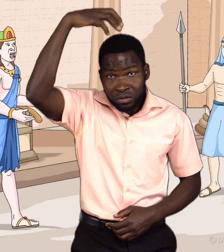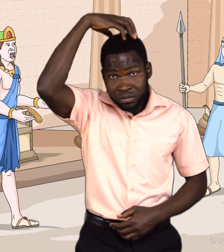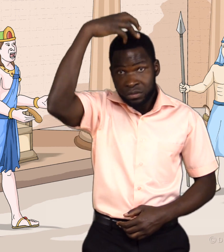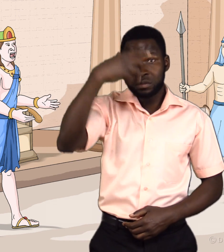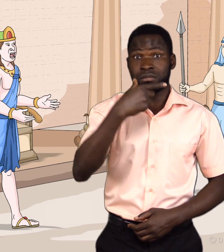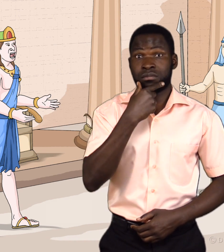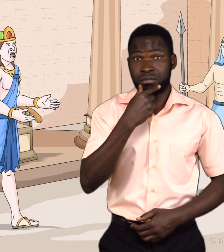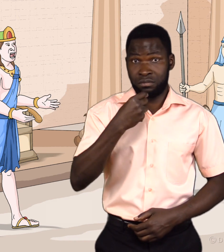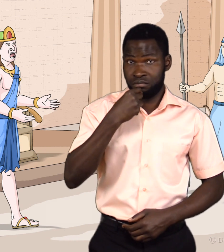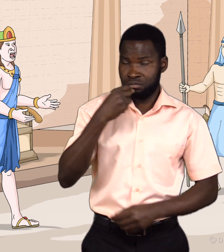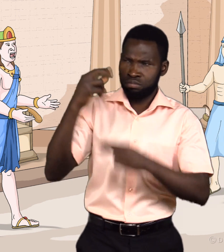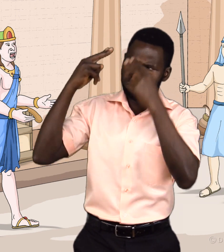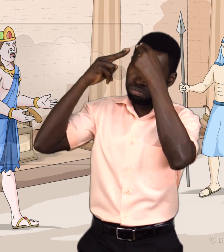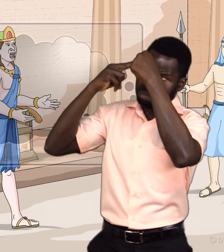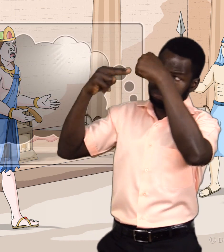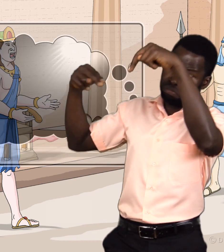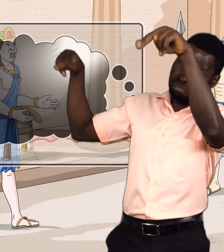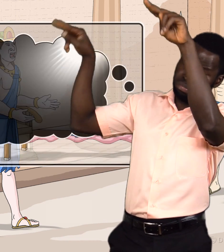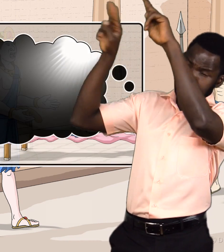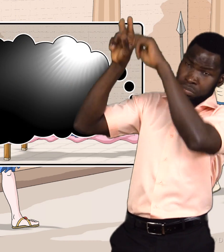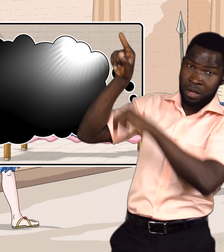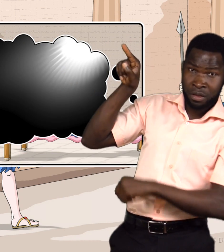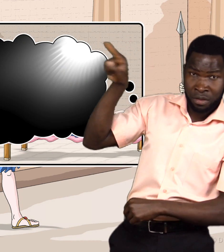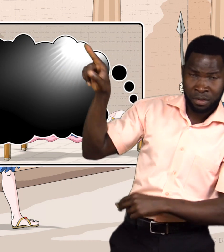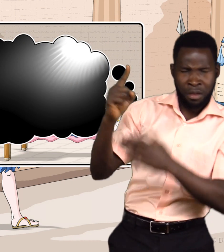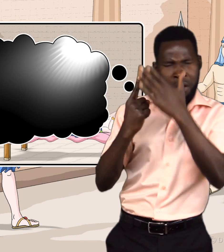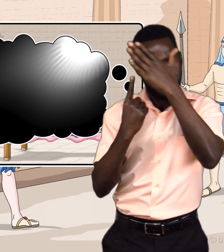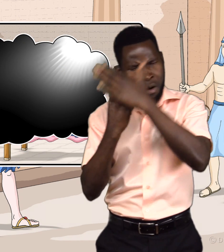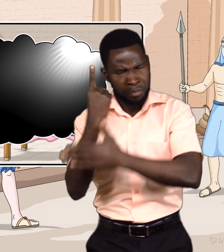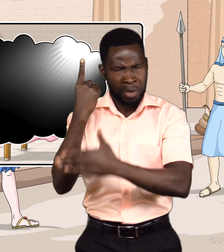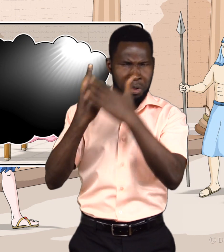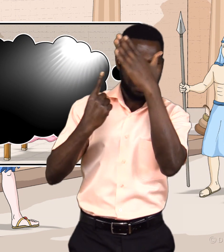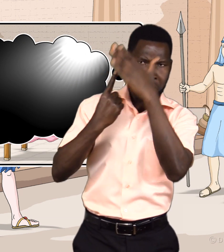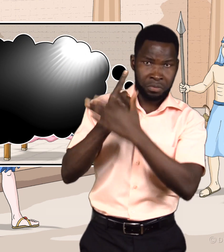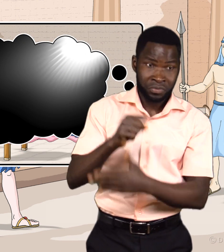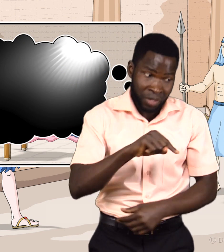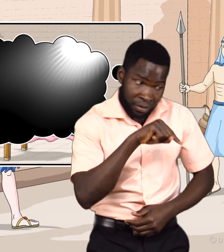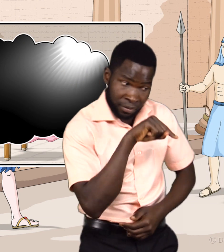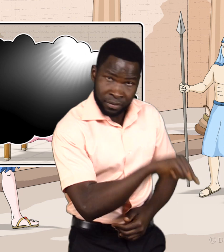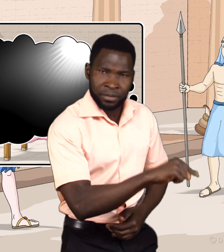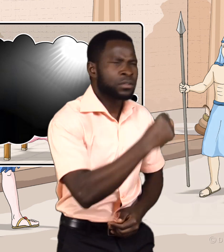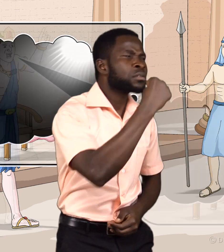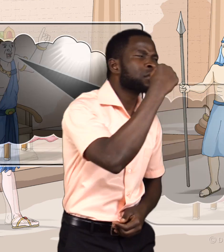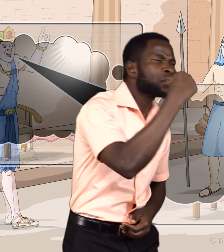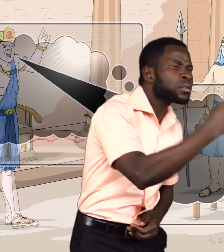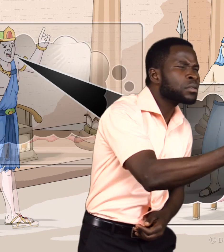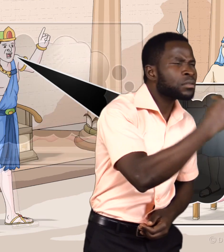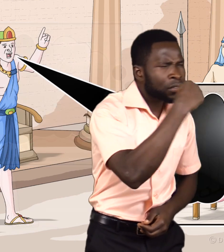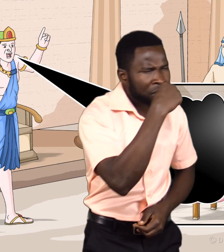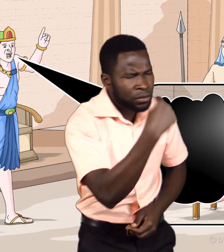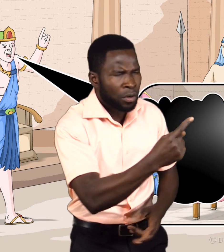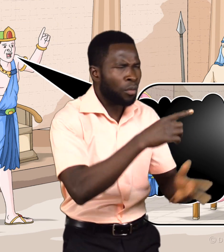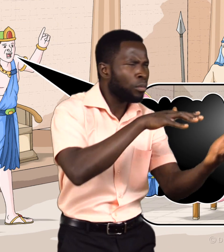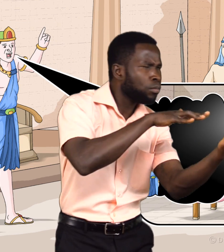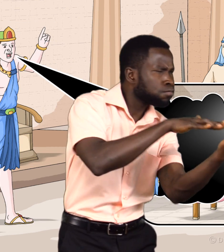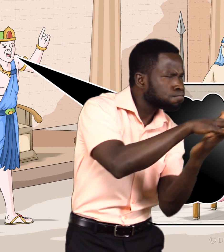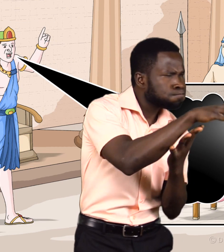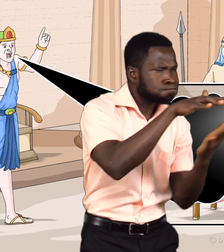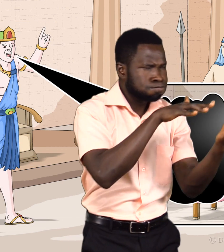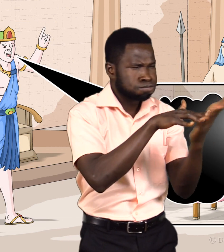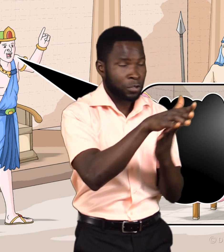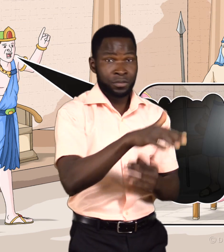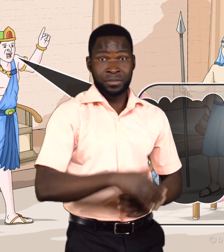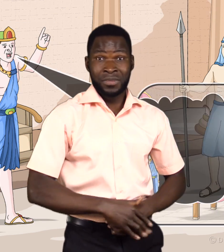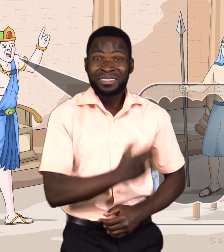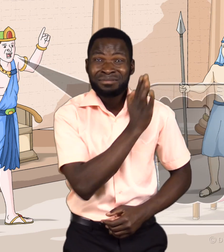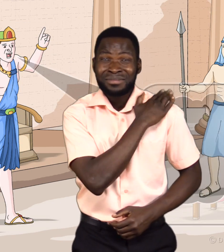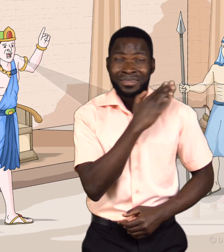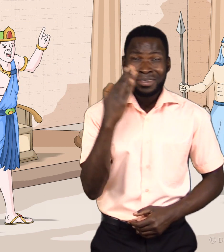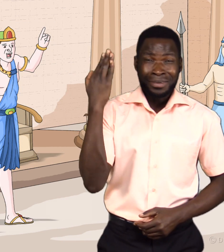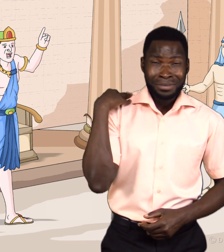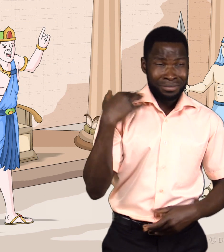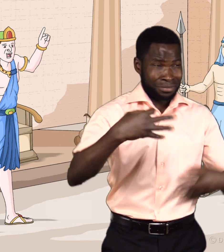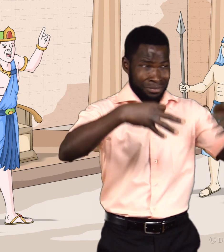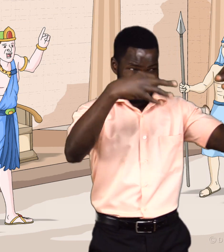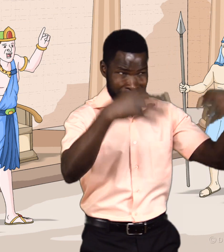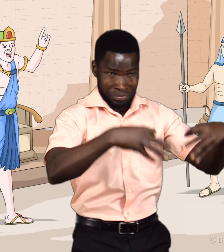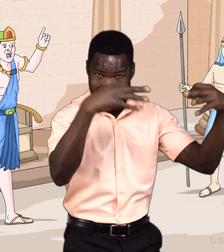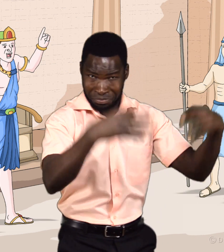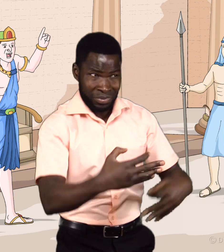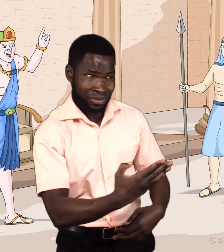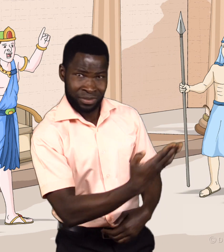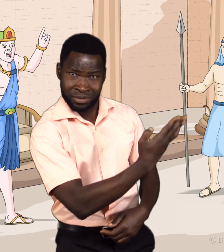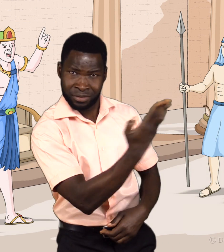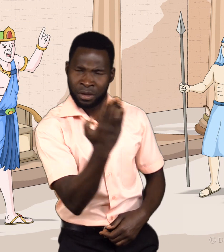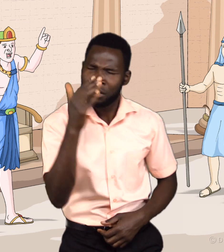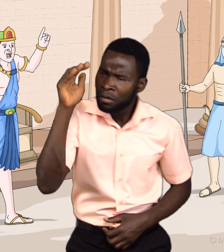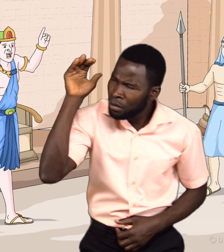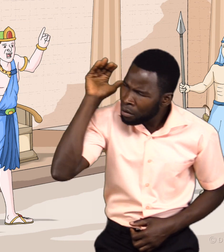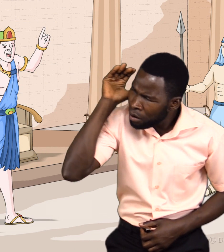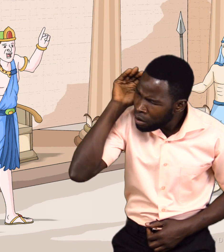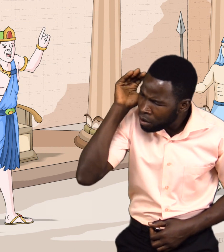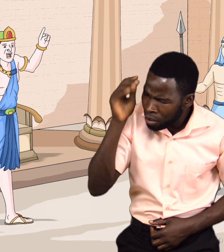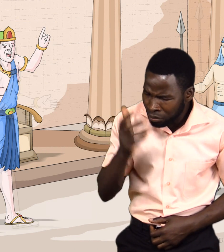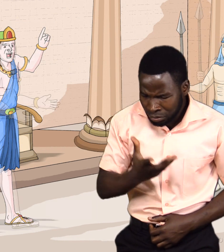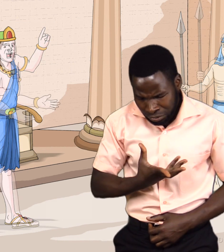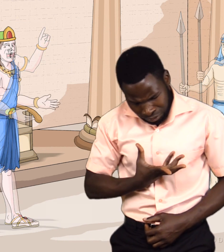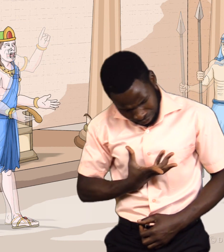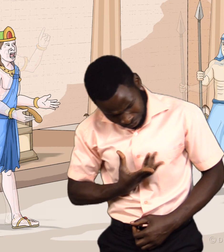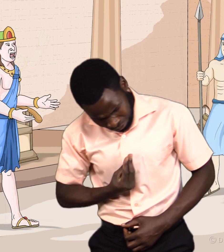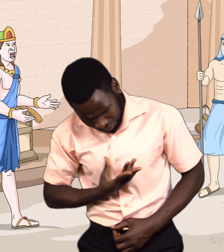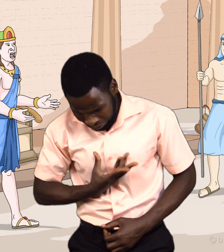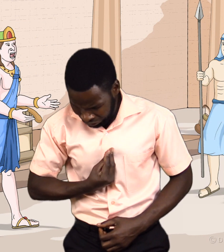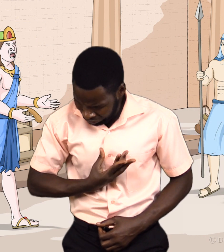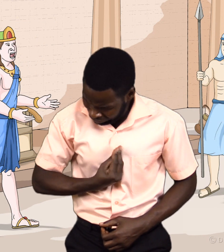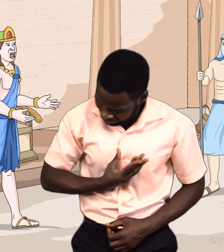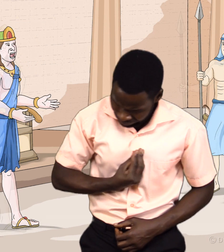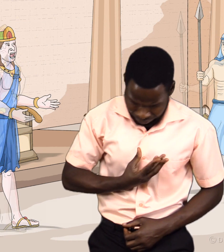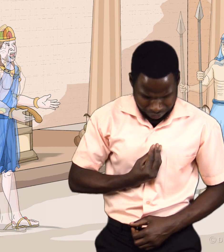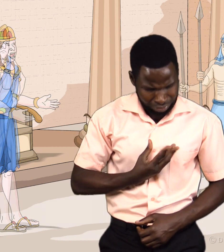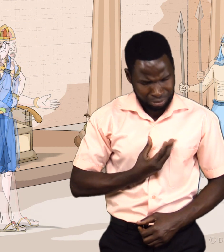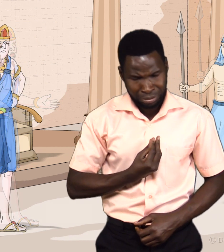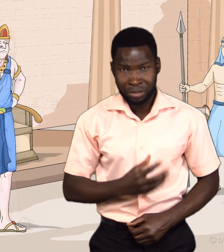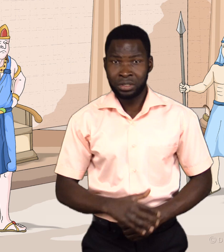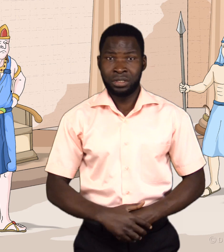and when he described to them all that had happened, the men were terrified.